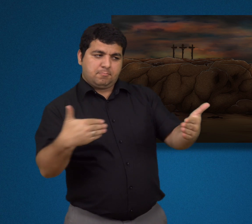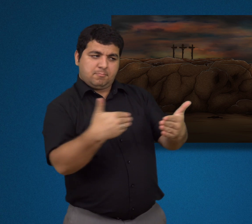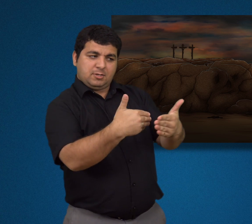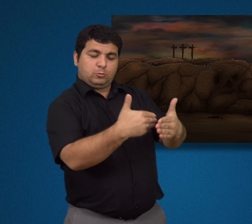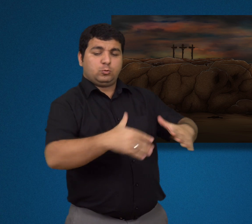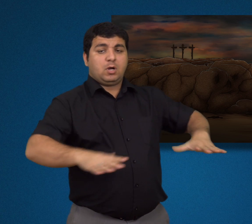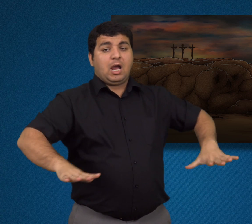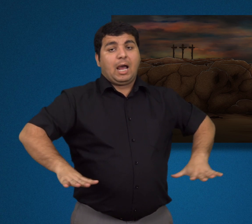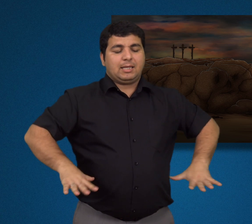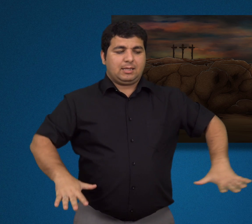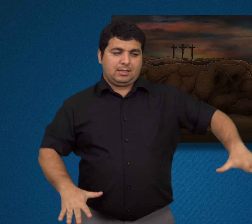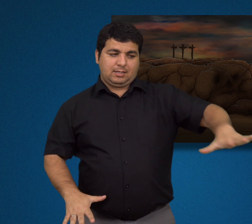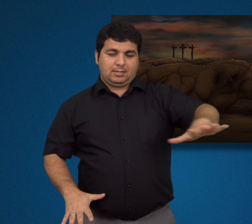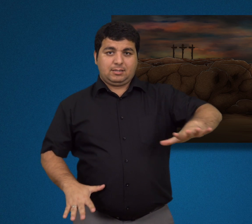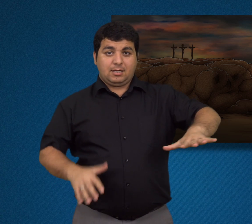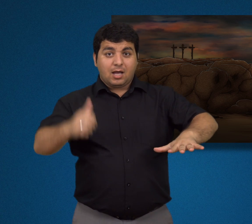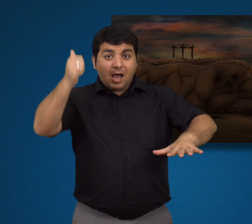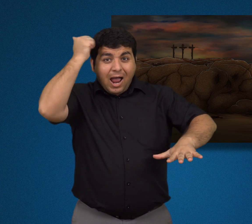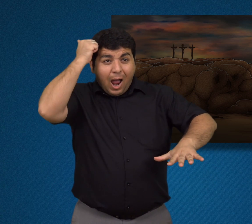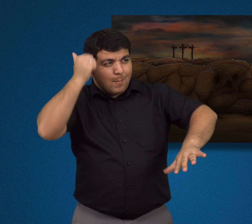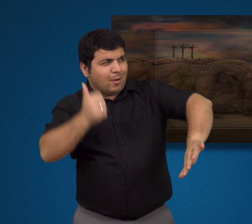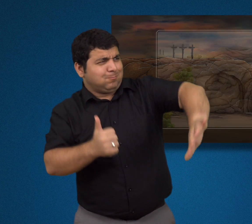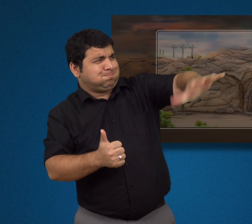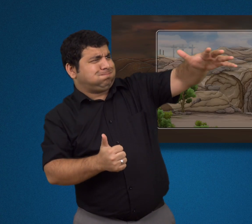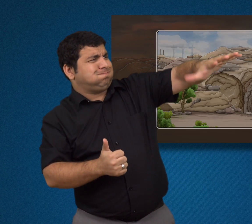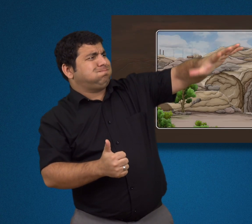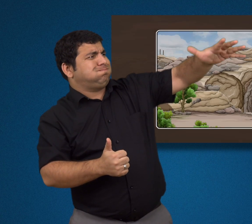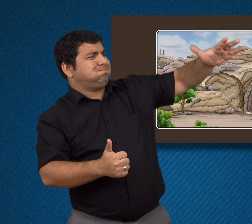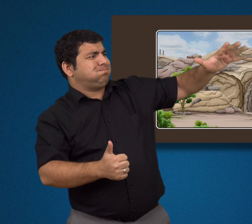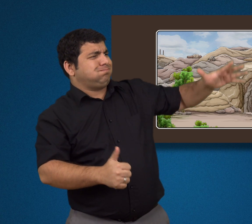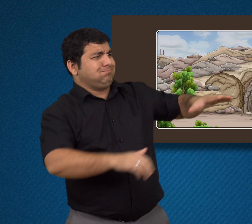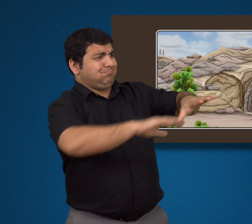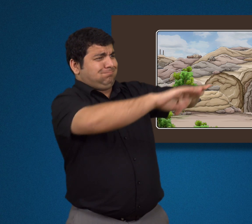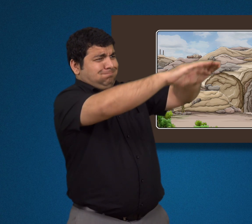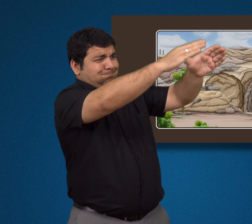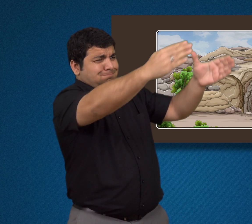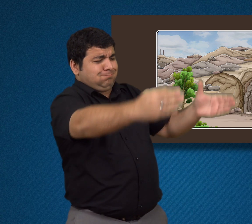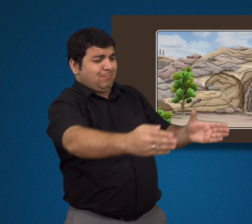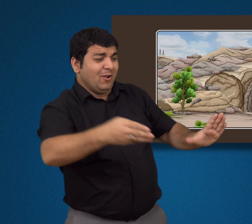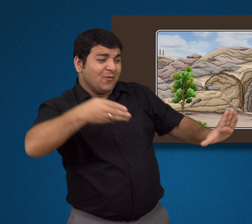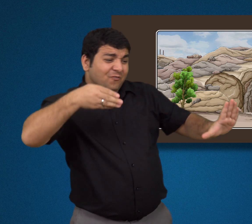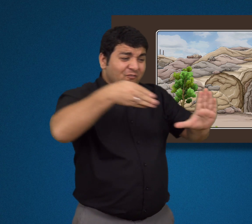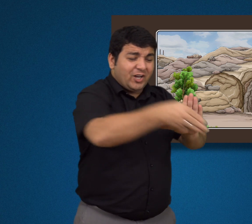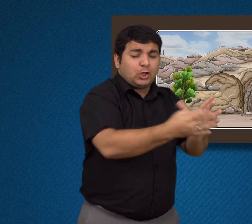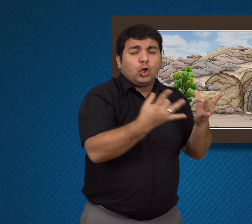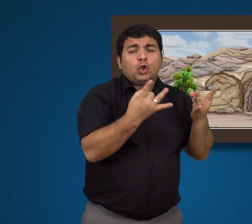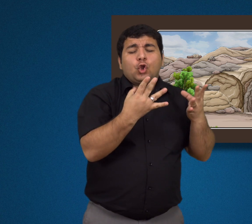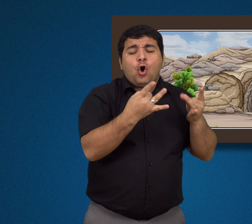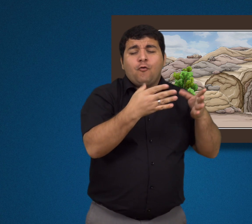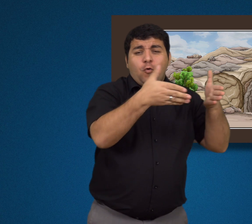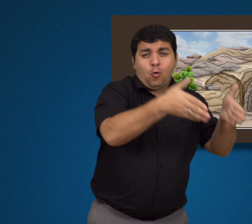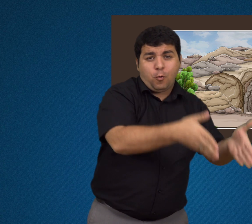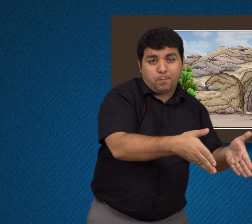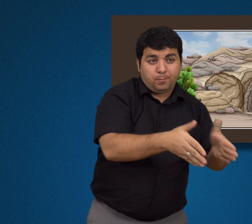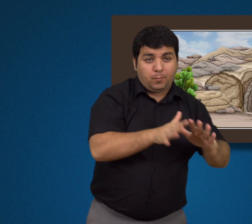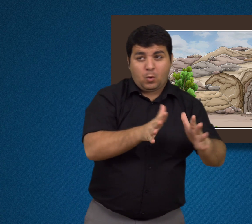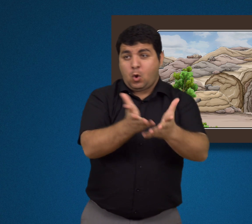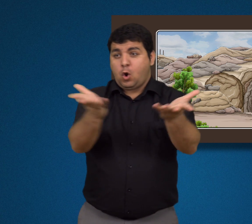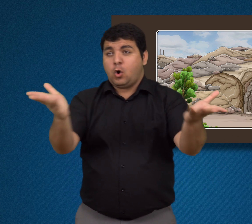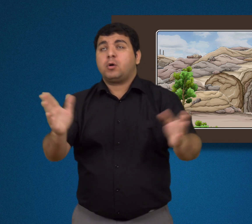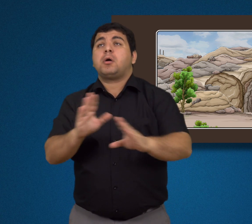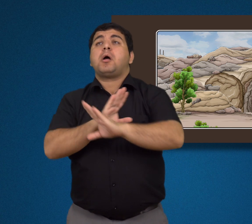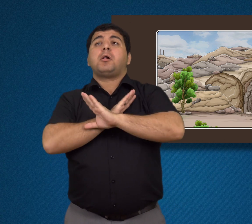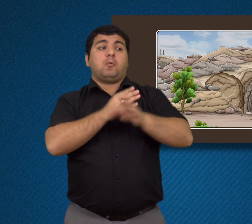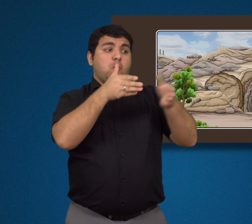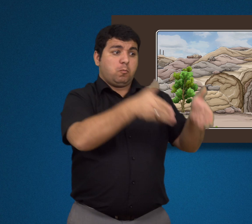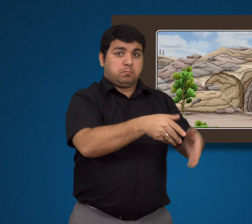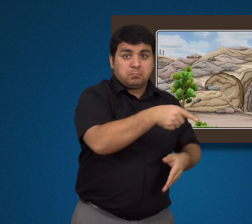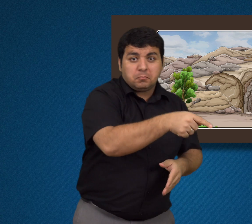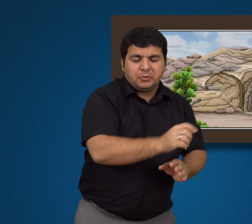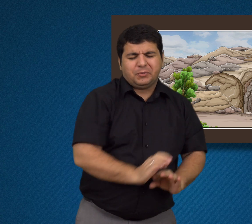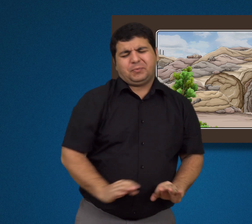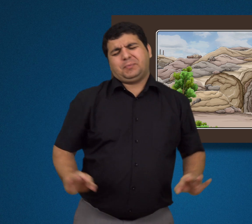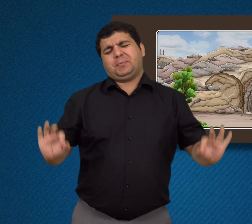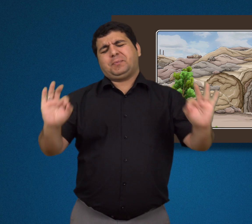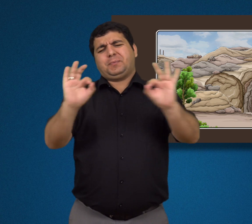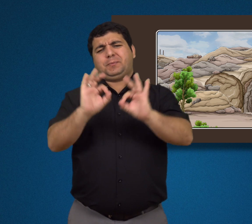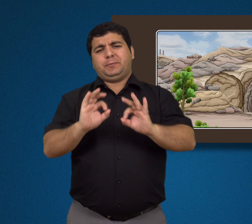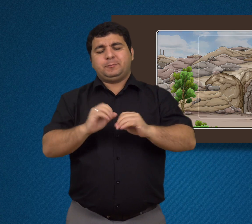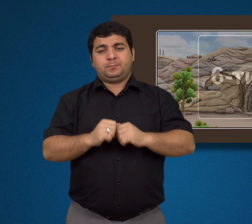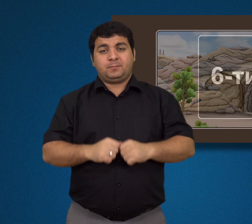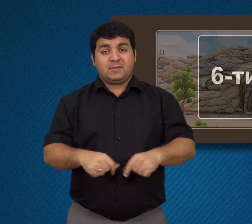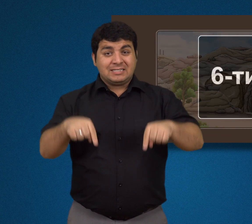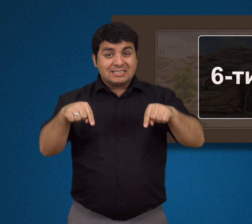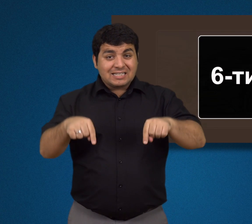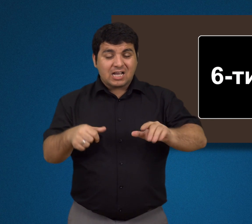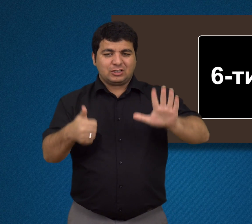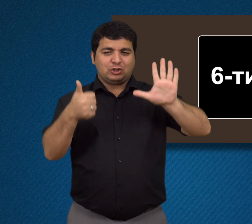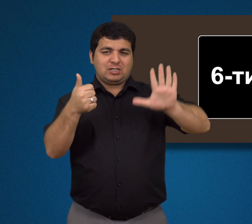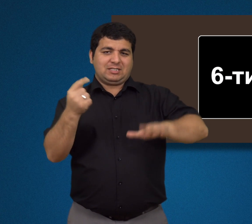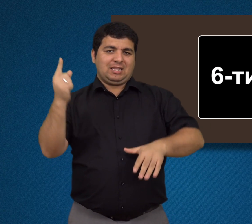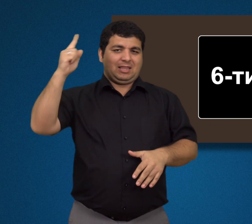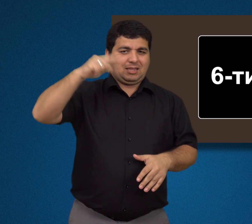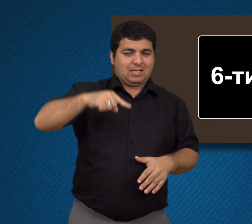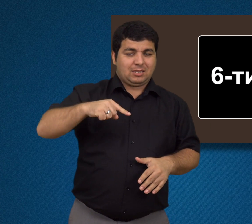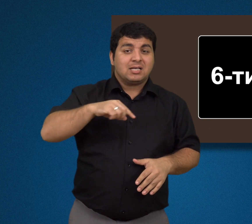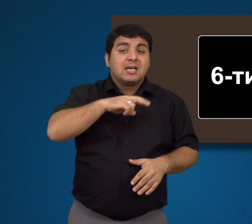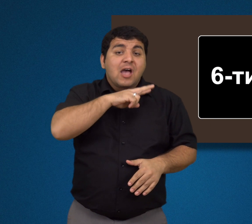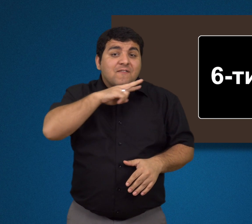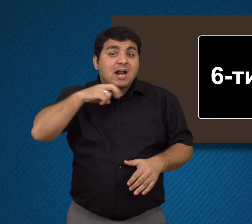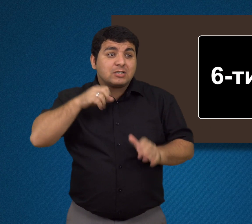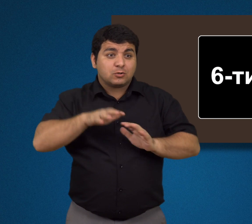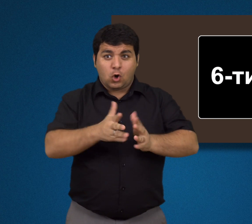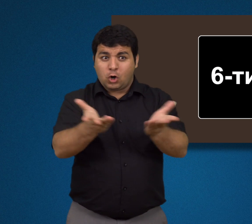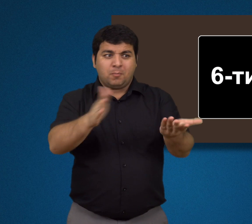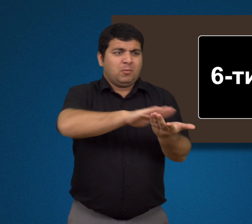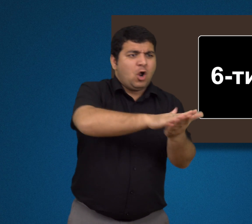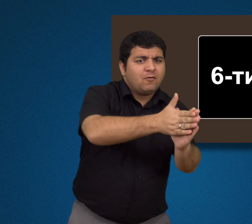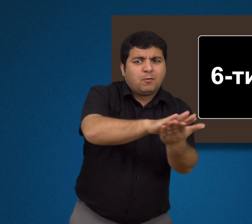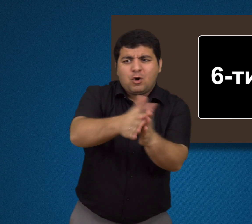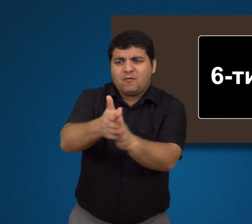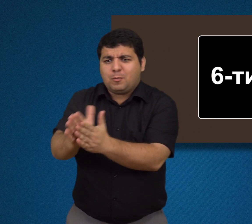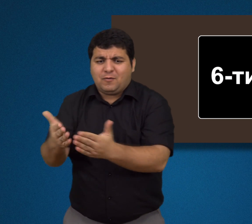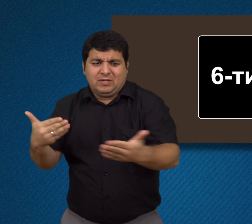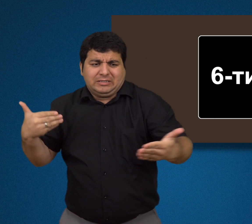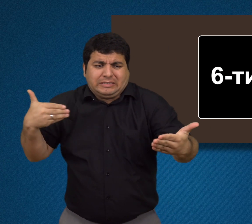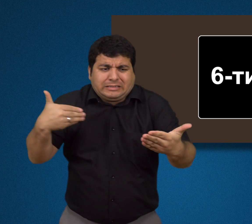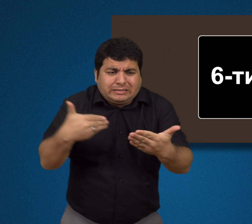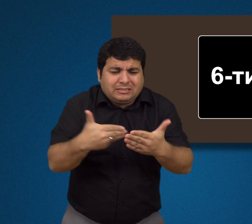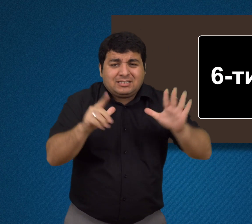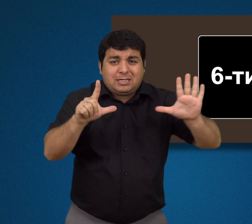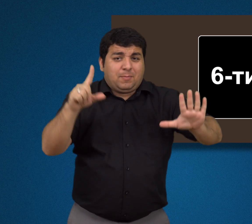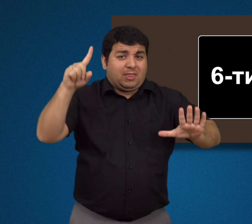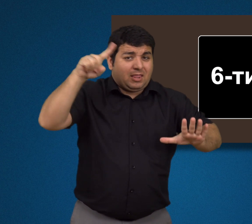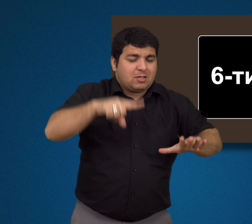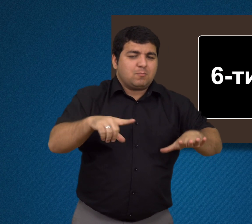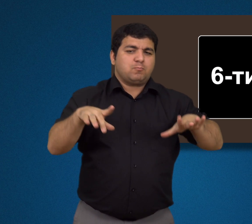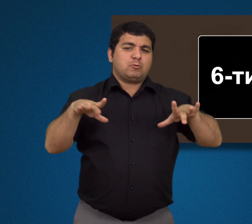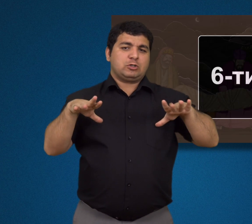Now there was a garden in the place where Jesus was crucified, and in the garden a new tomb in which no one had yet been laid.